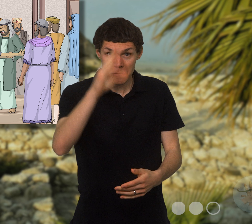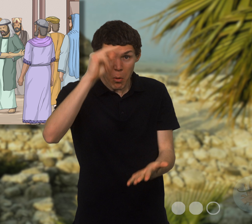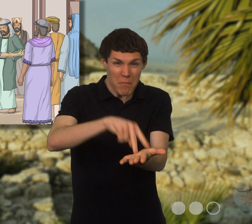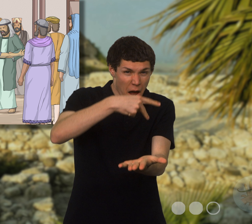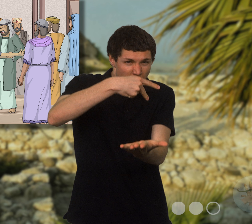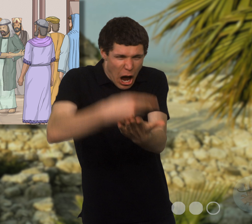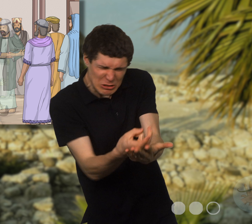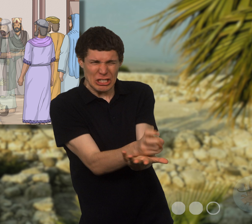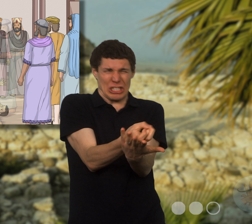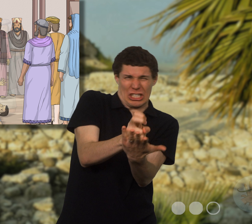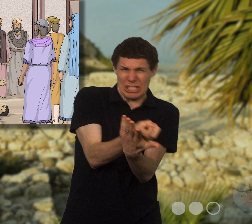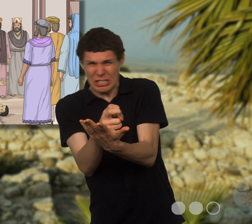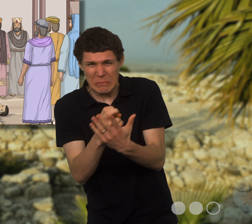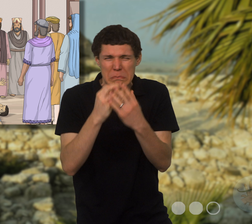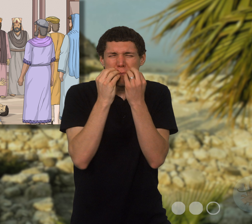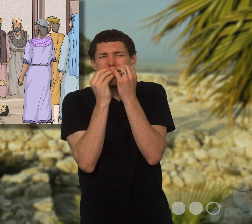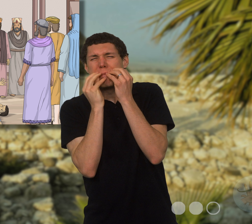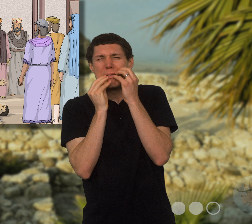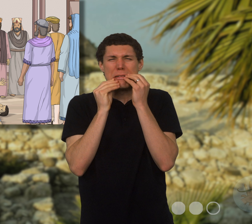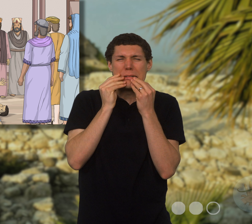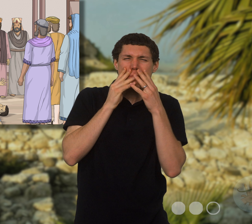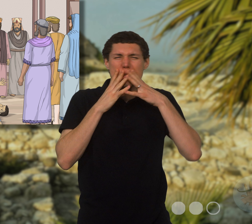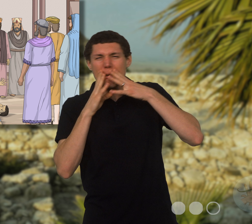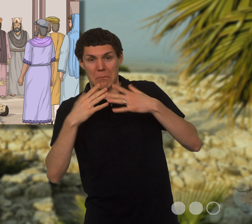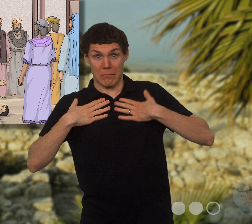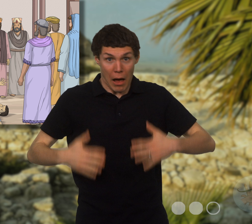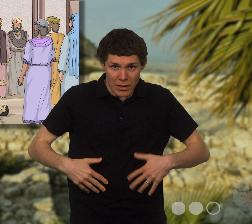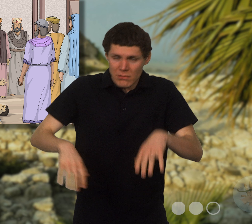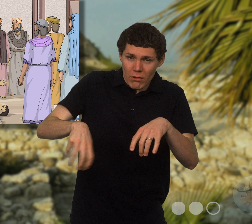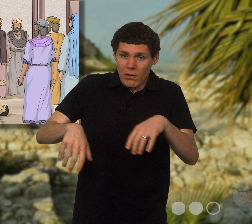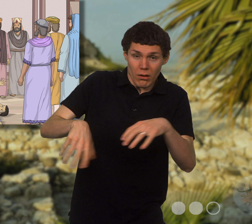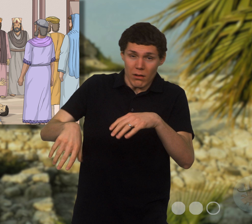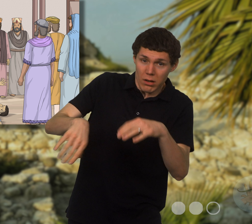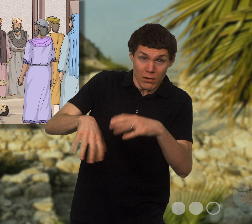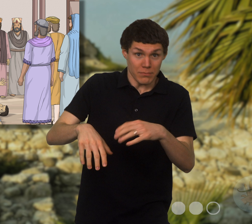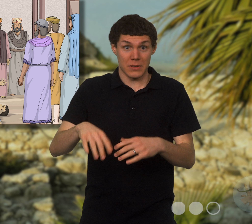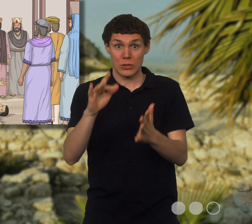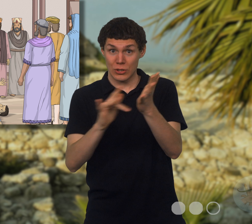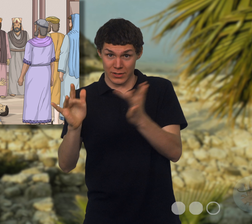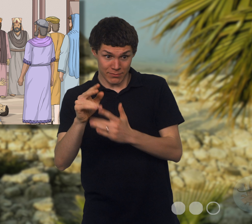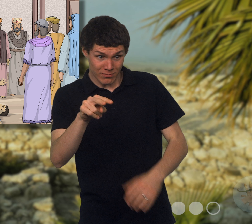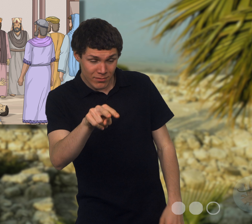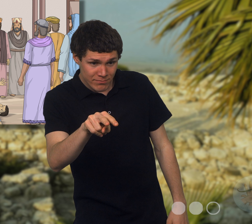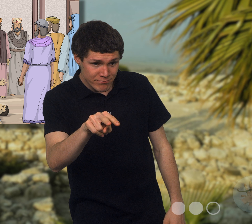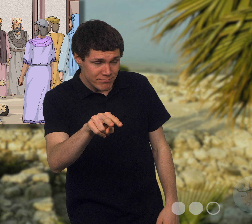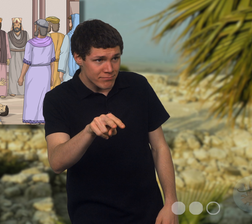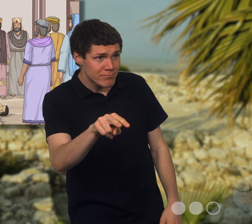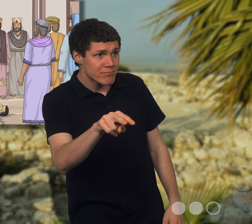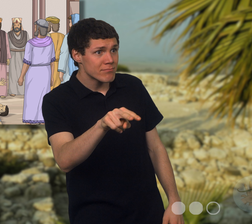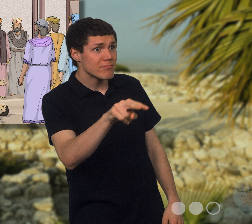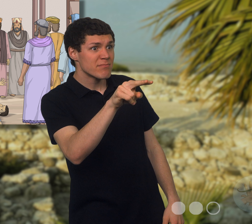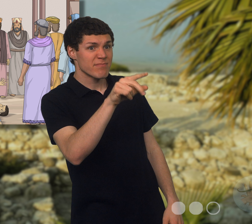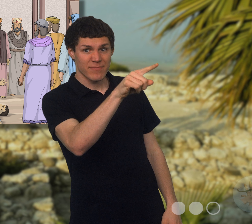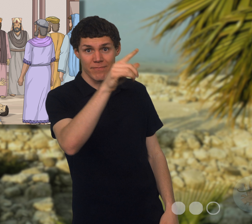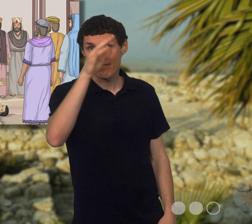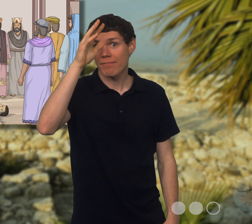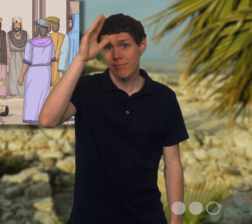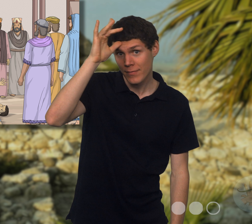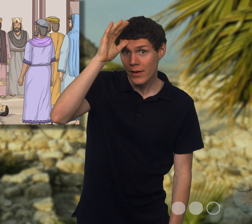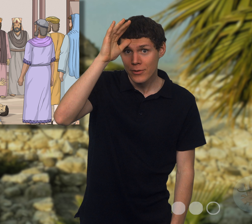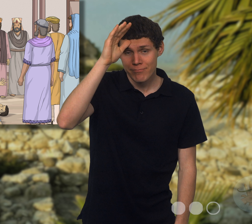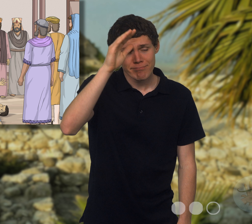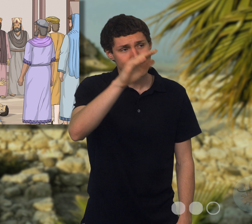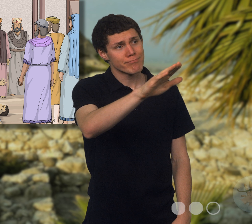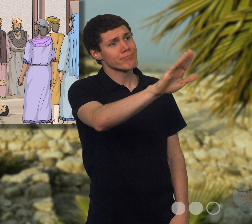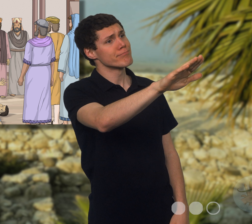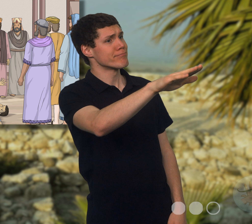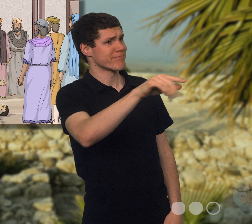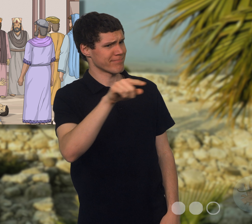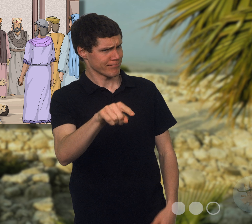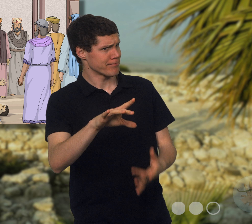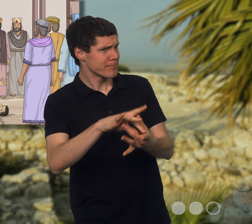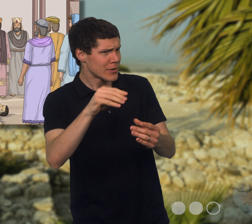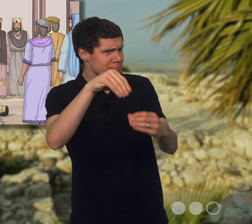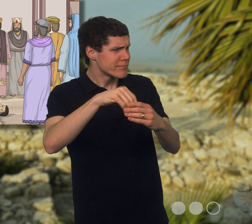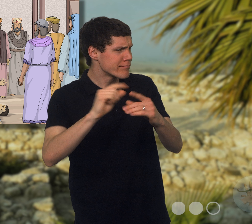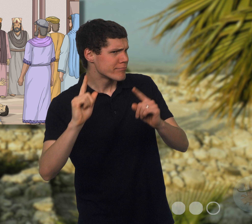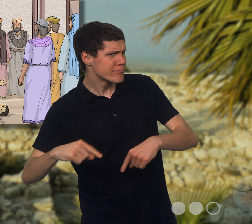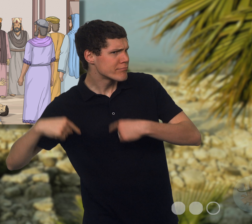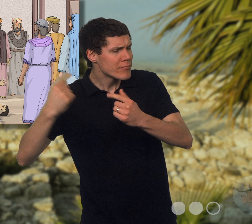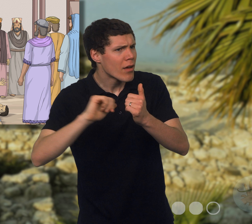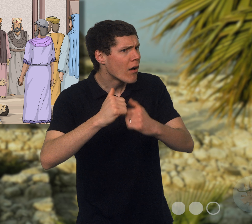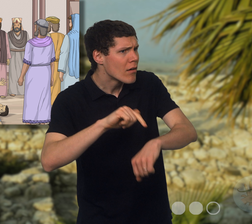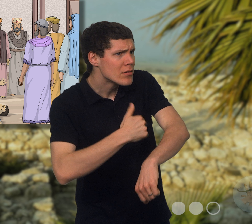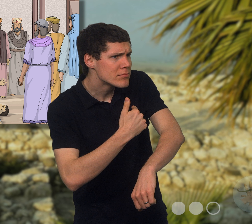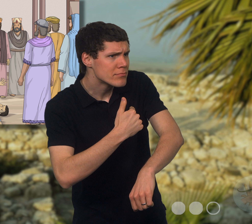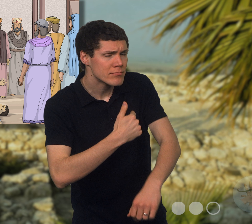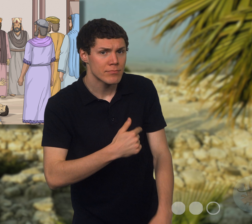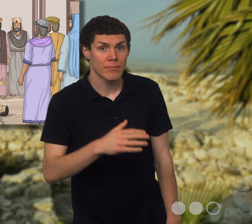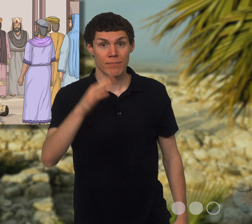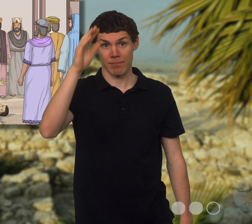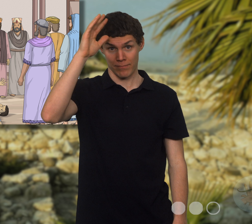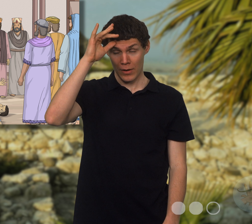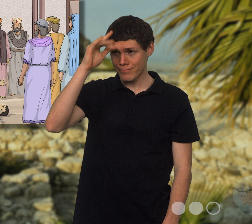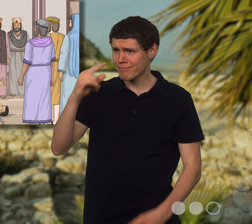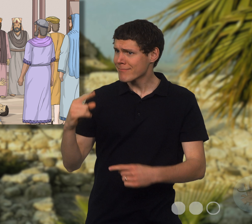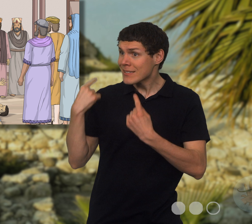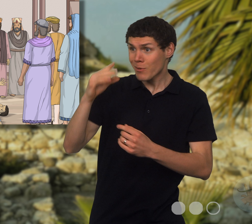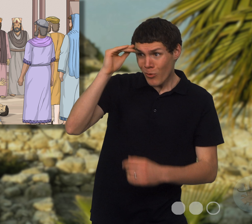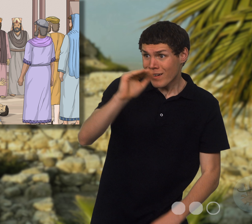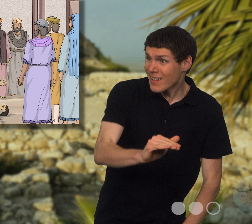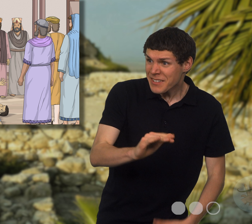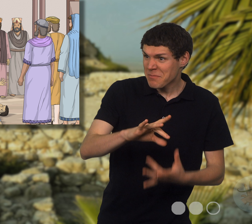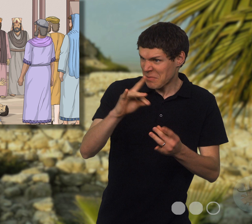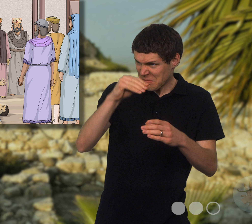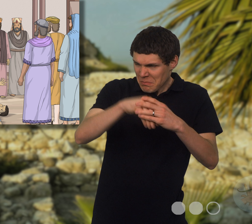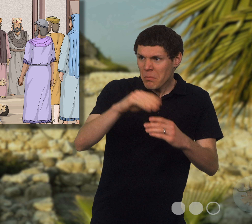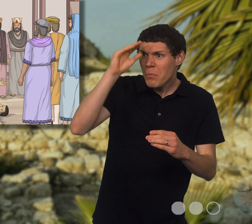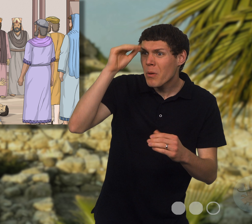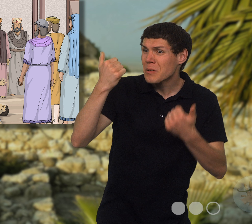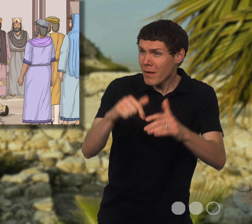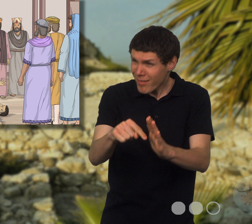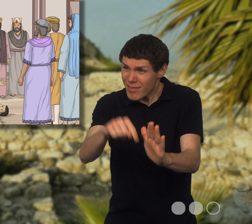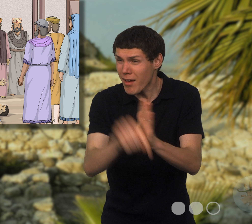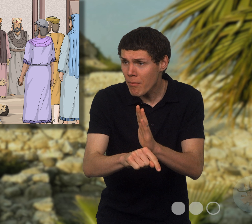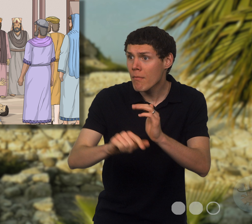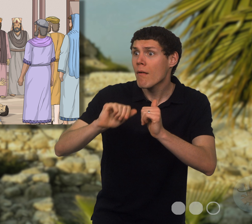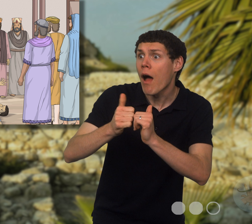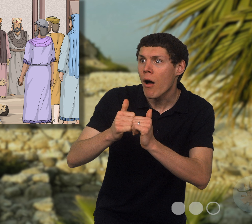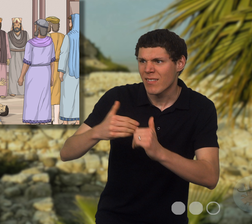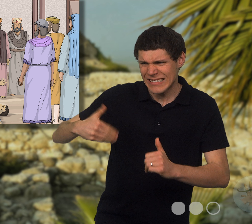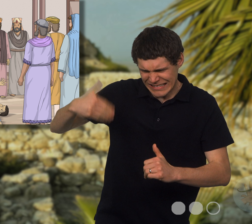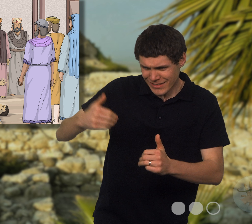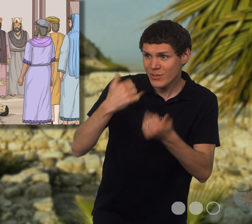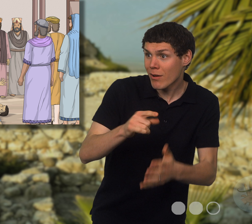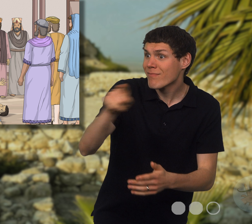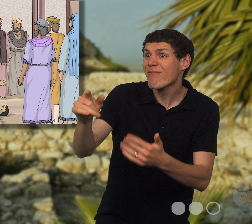He fell to the ground and rolled around, foaming at the mouth. Jesus asked the boy’s father, “How long has this been with him?” “From childhood,” he said.